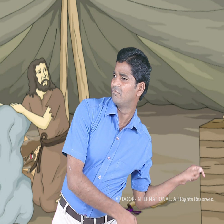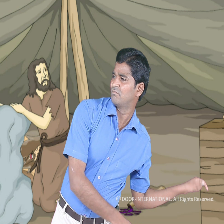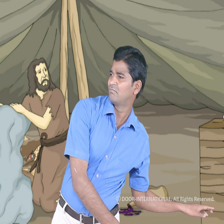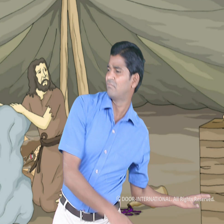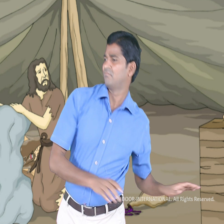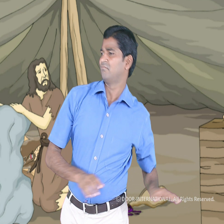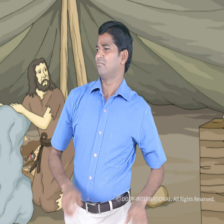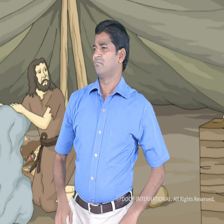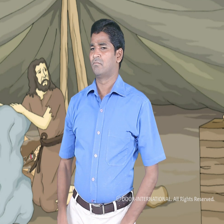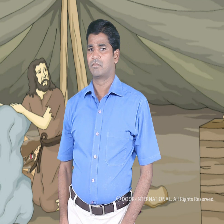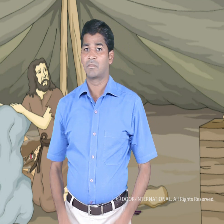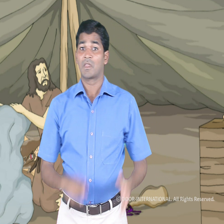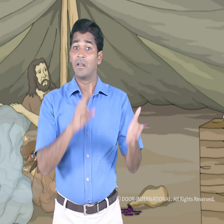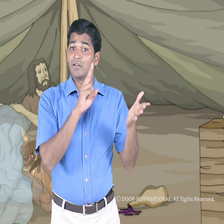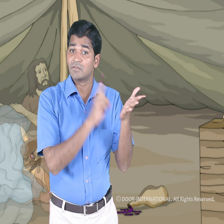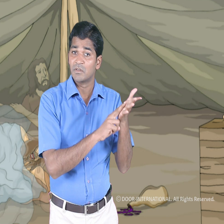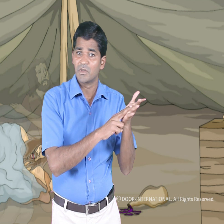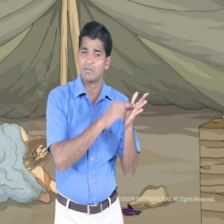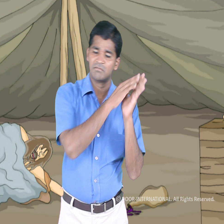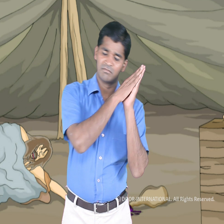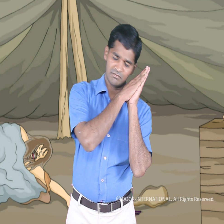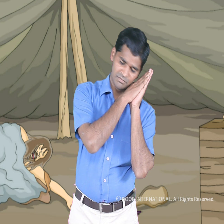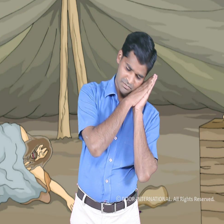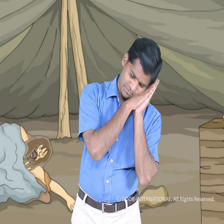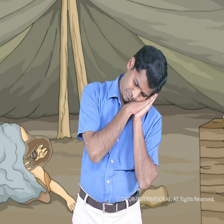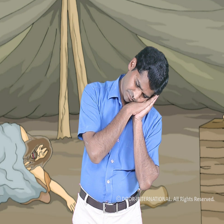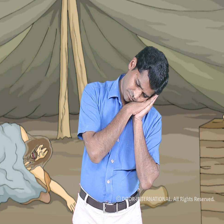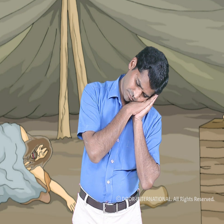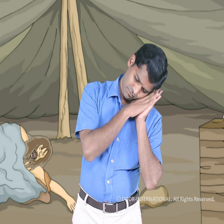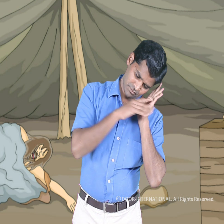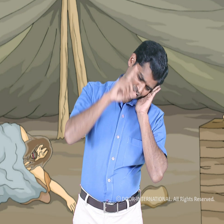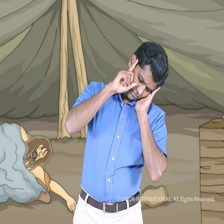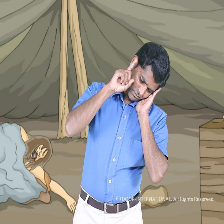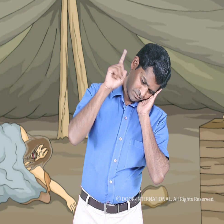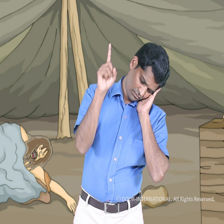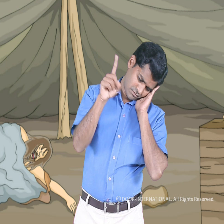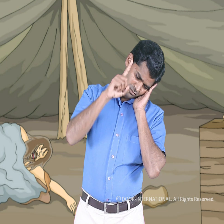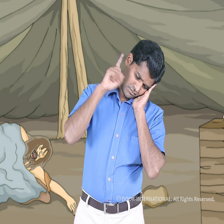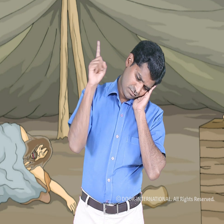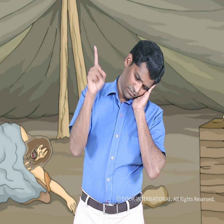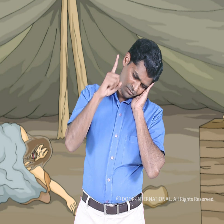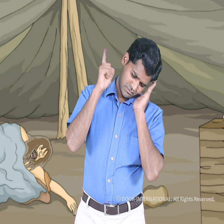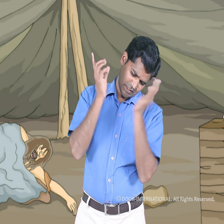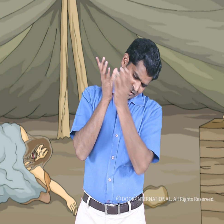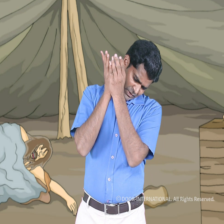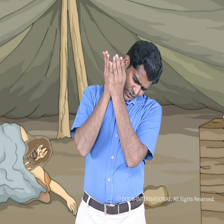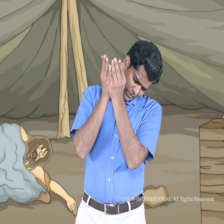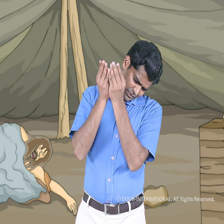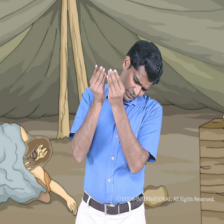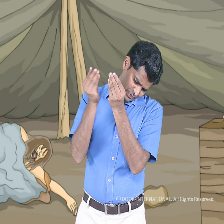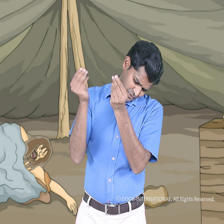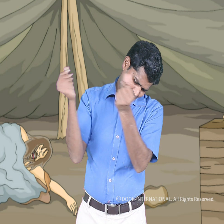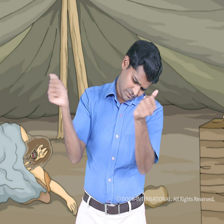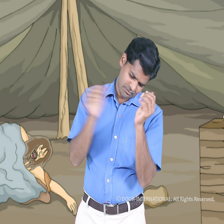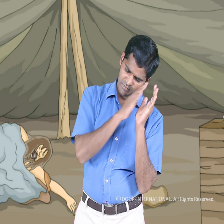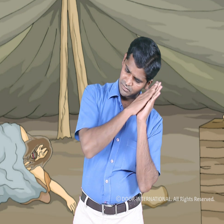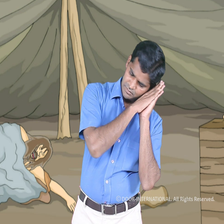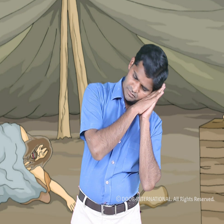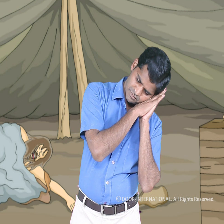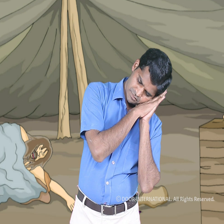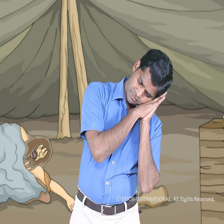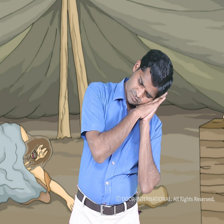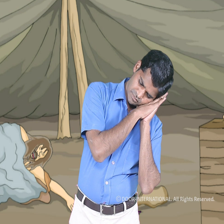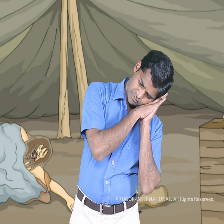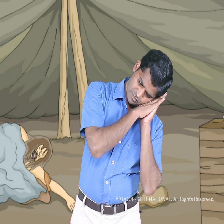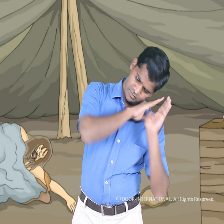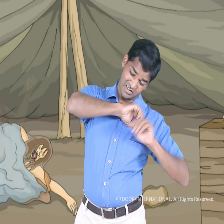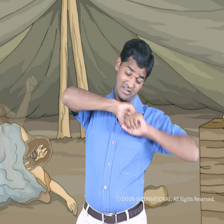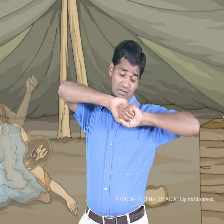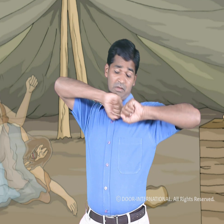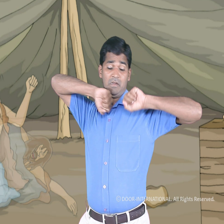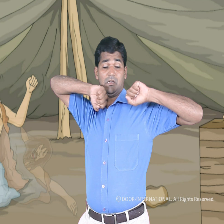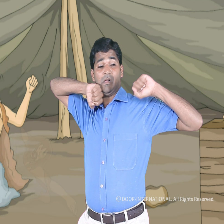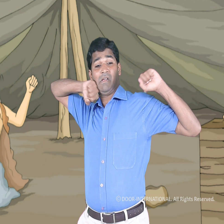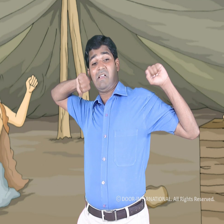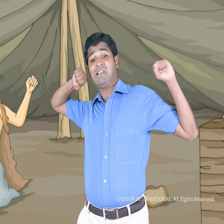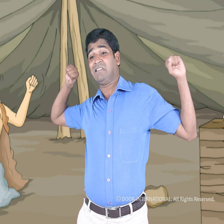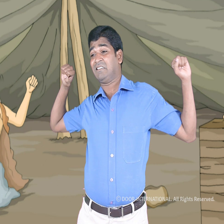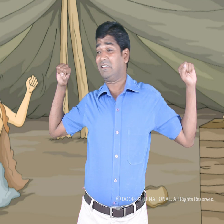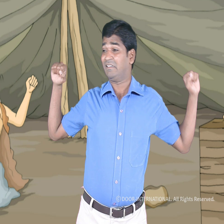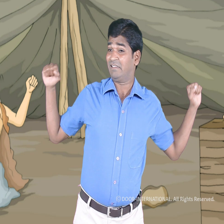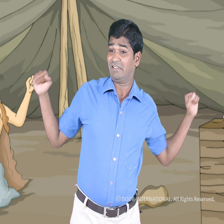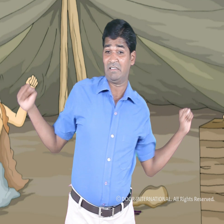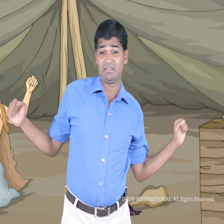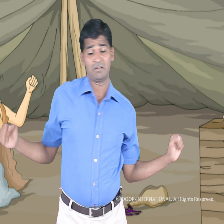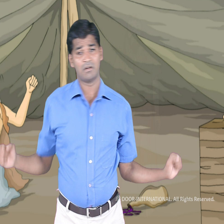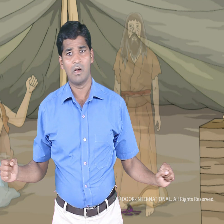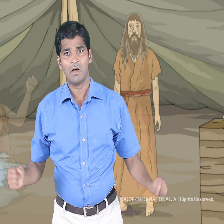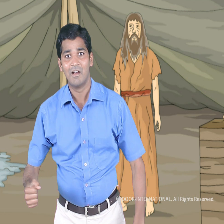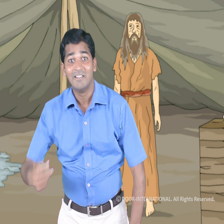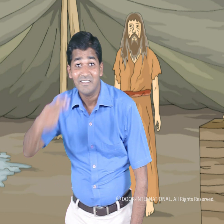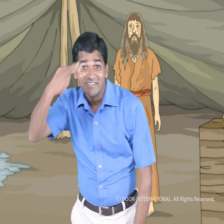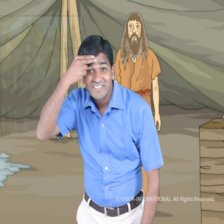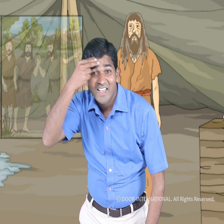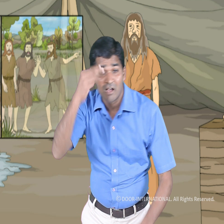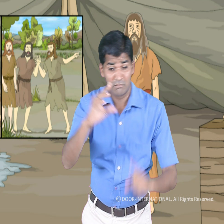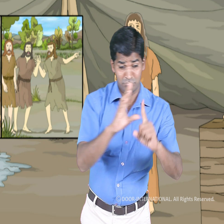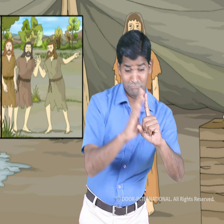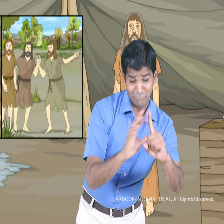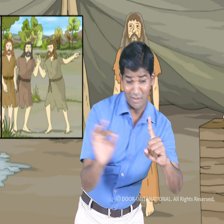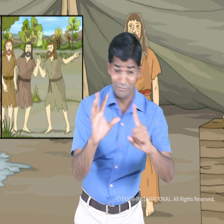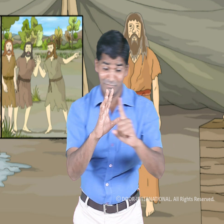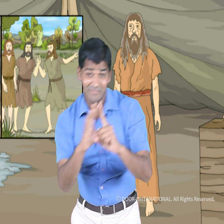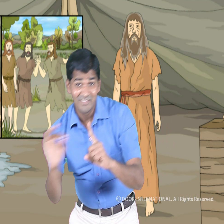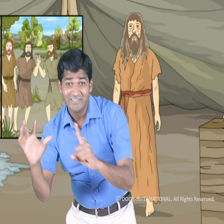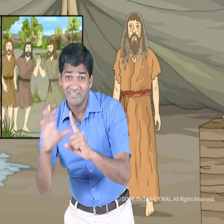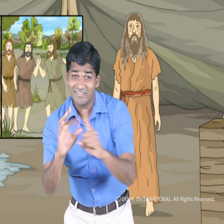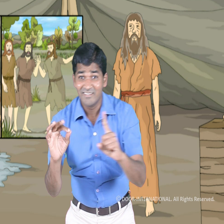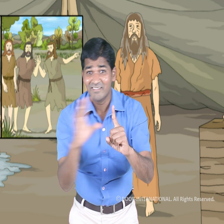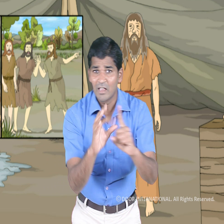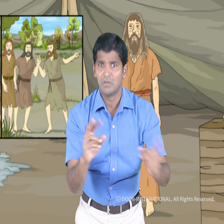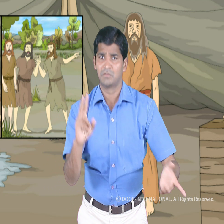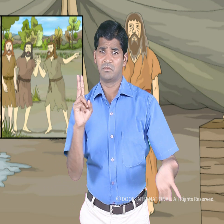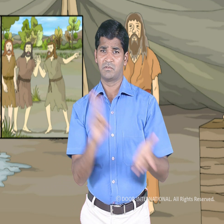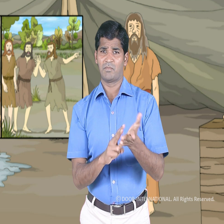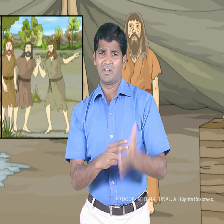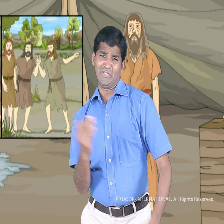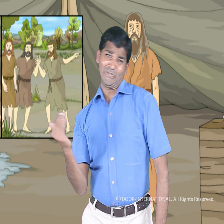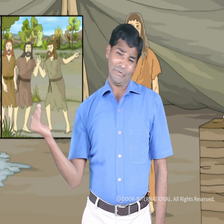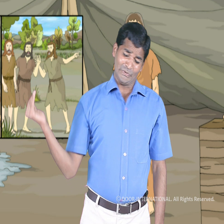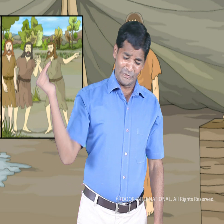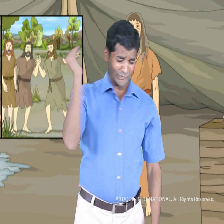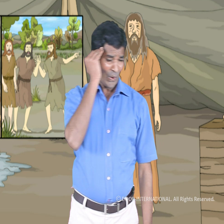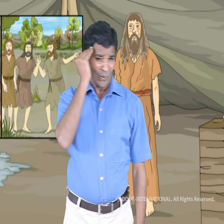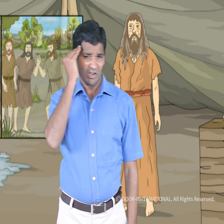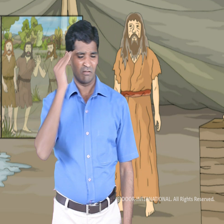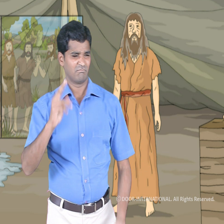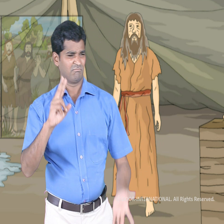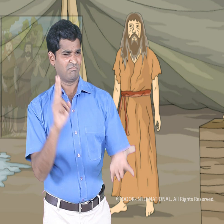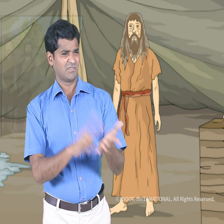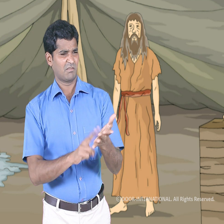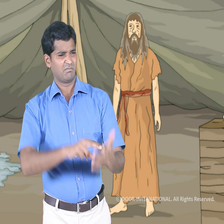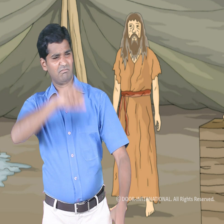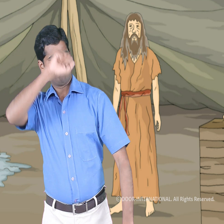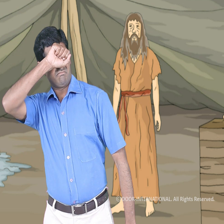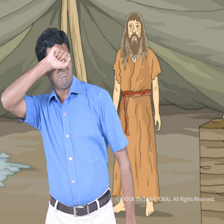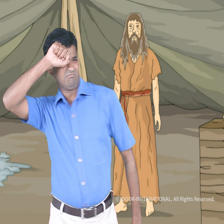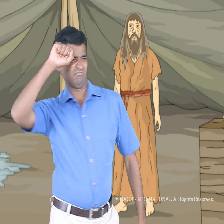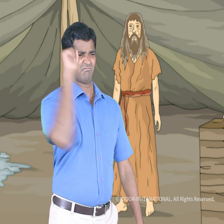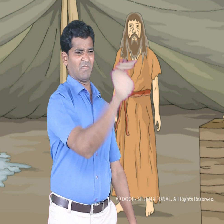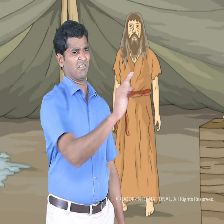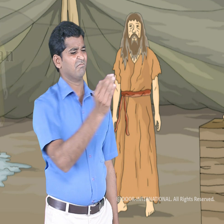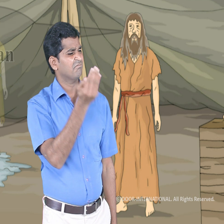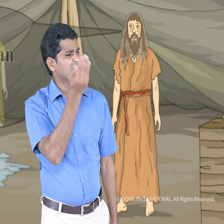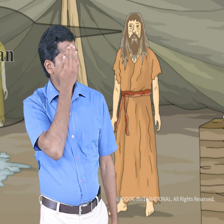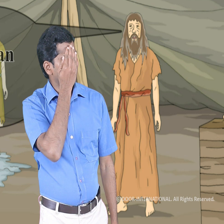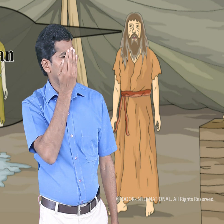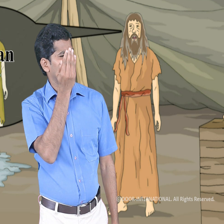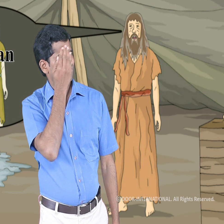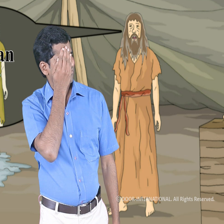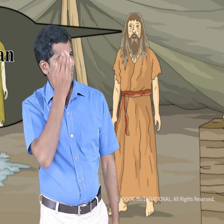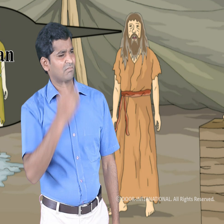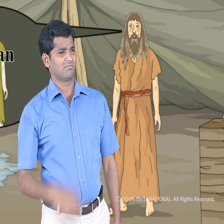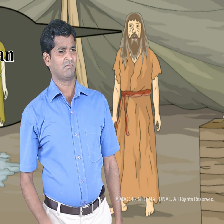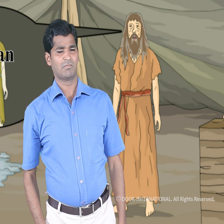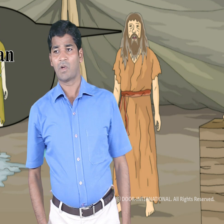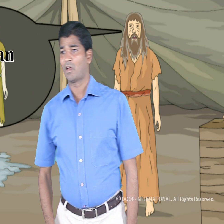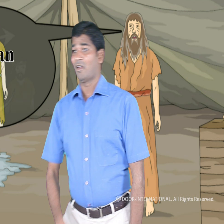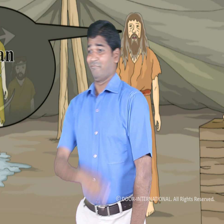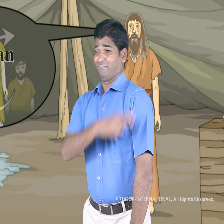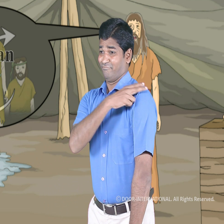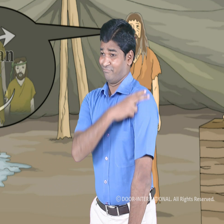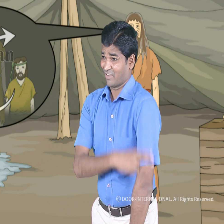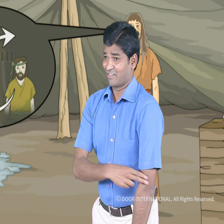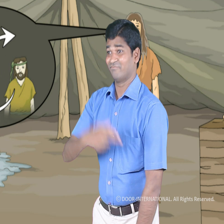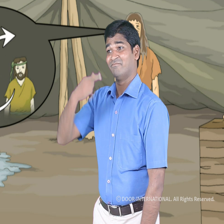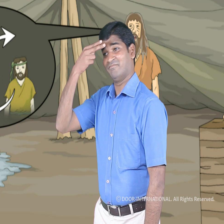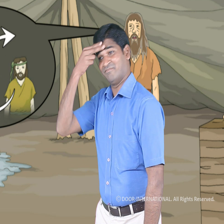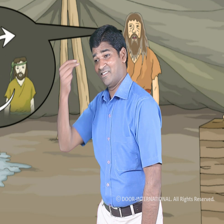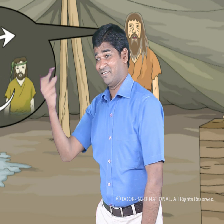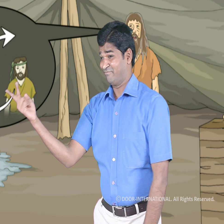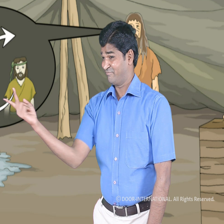When Noah awoke from his drunkenness and learned what his youngest son had done to him, he said, “Cursed be Canaan!